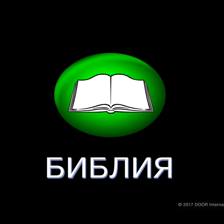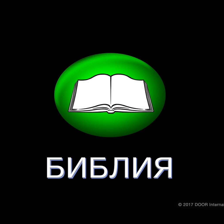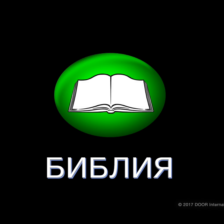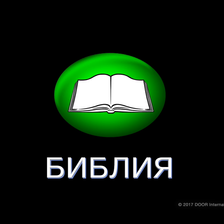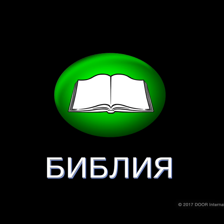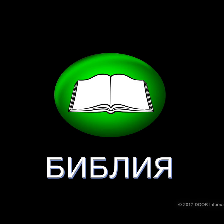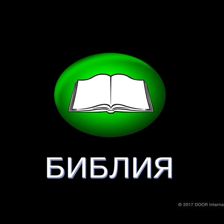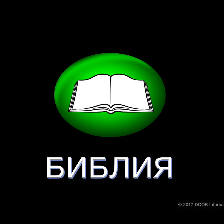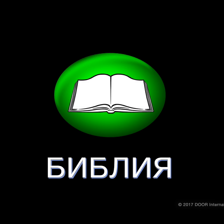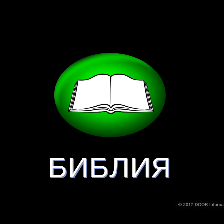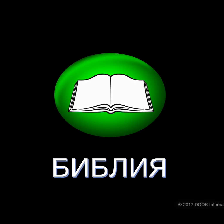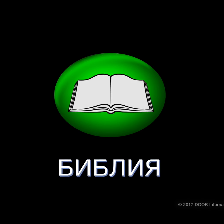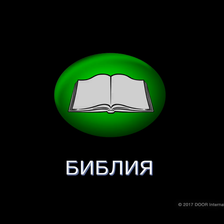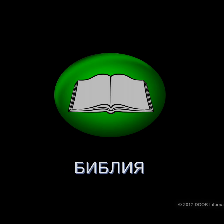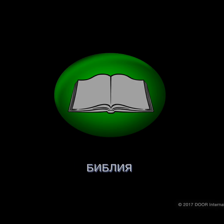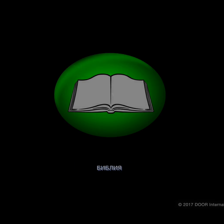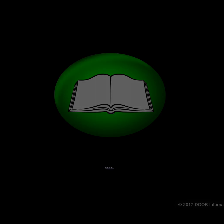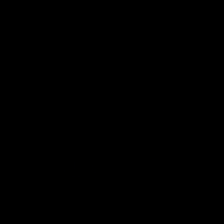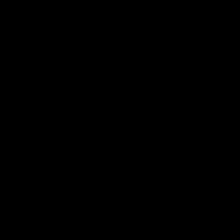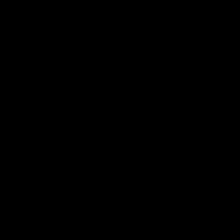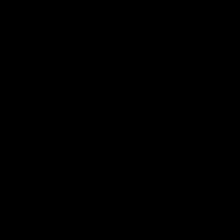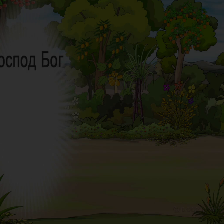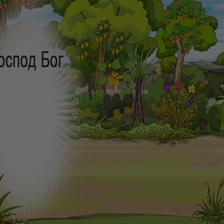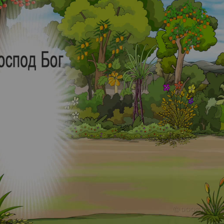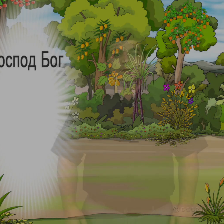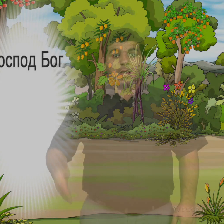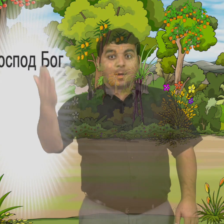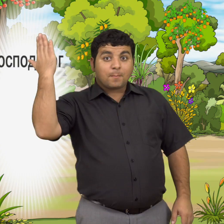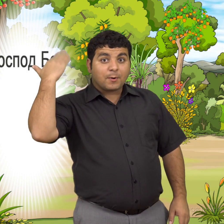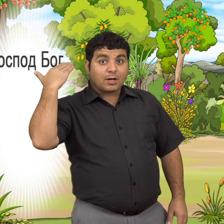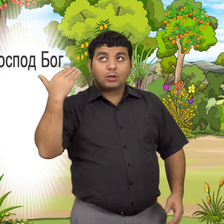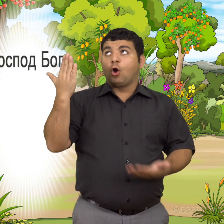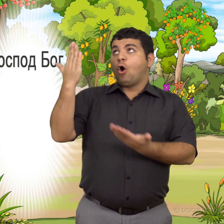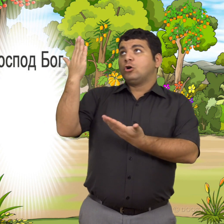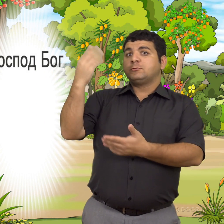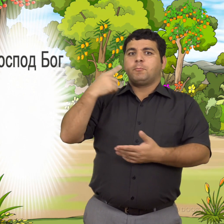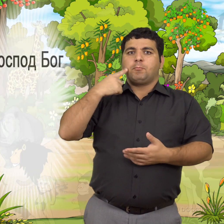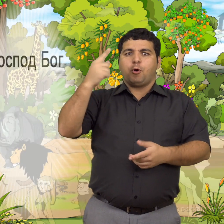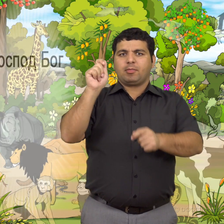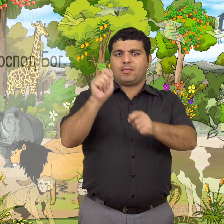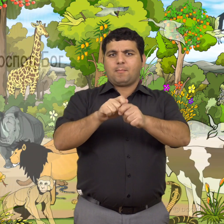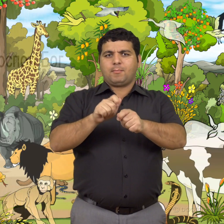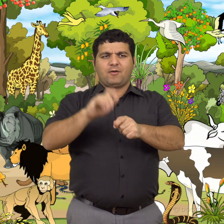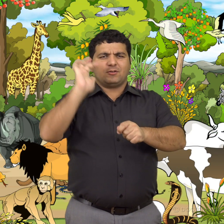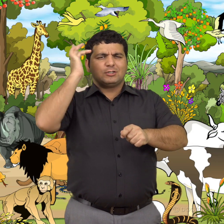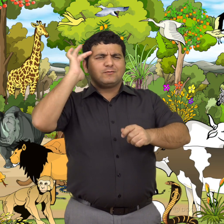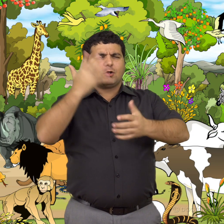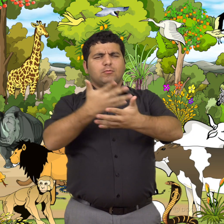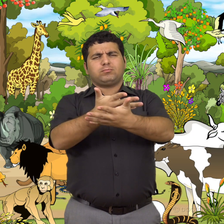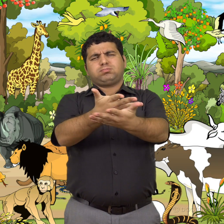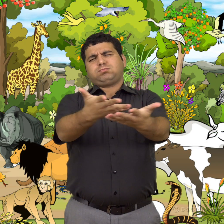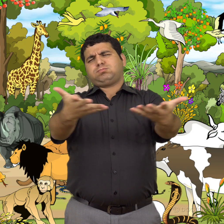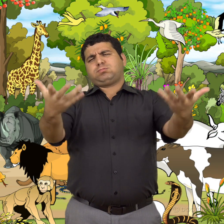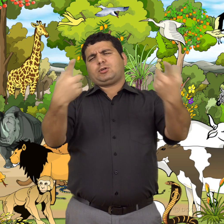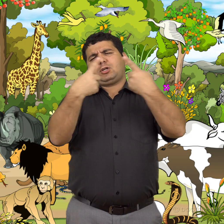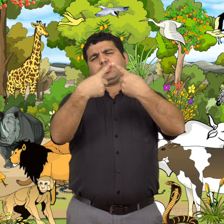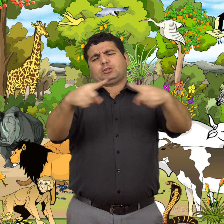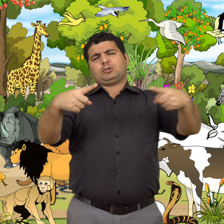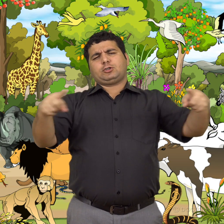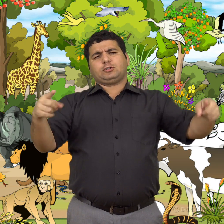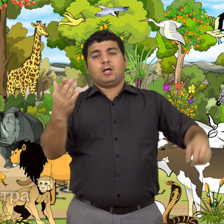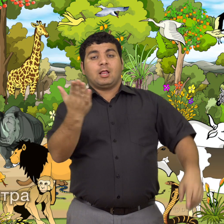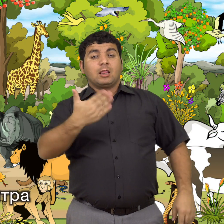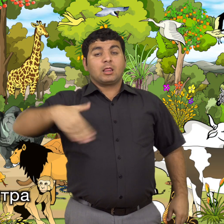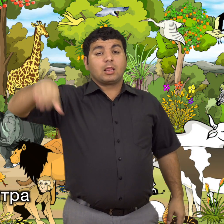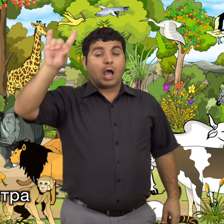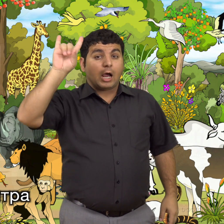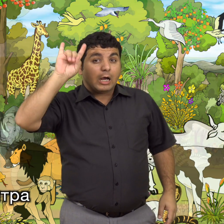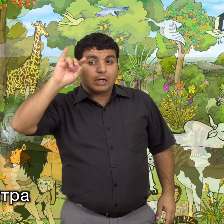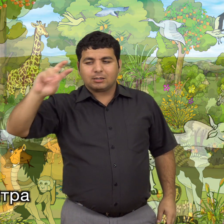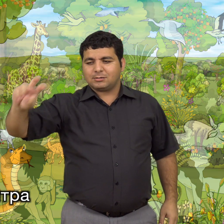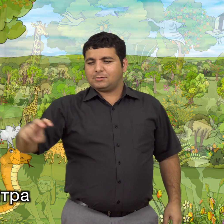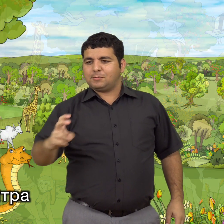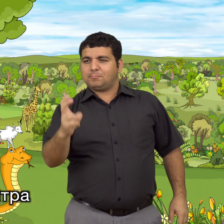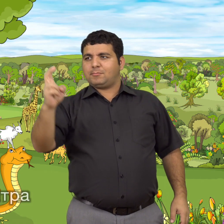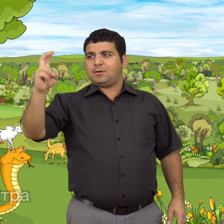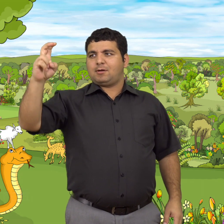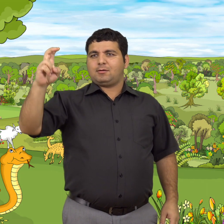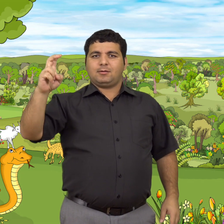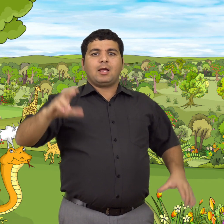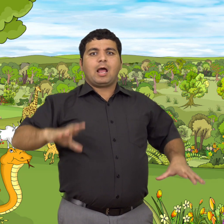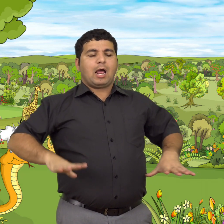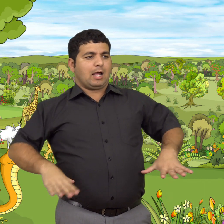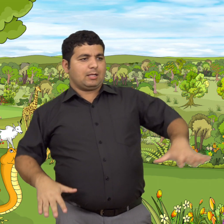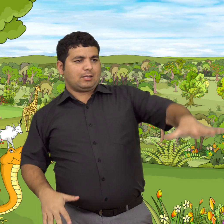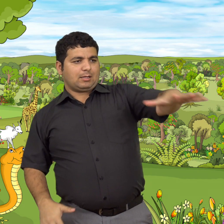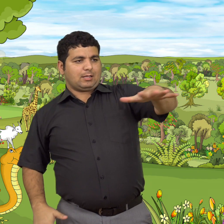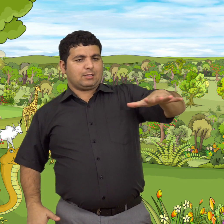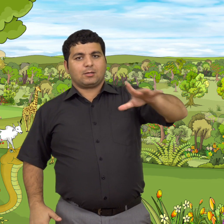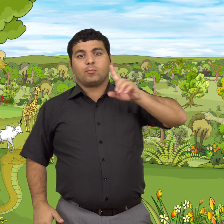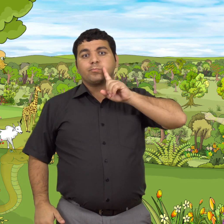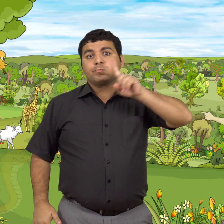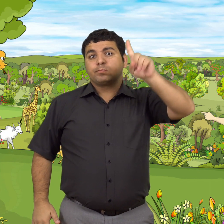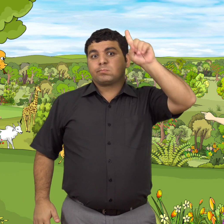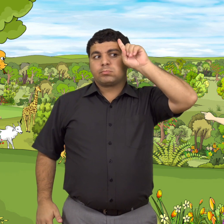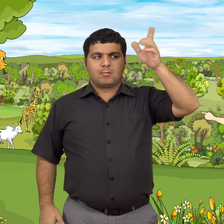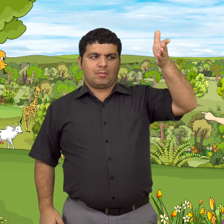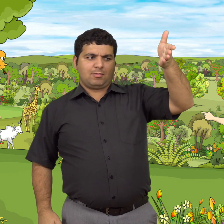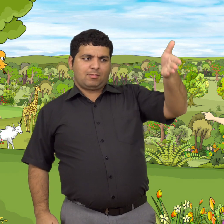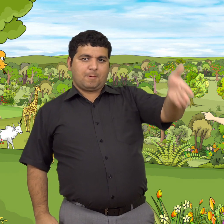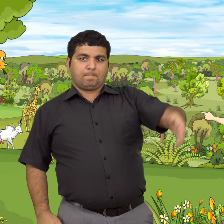Now the serpent was more crafty than any beast of the field that the LORD God had made.